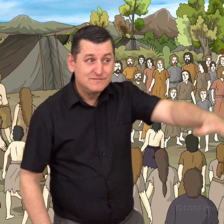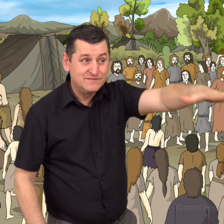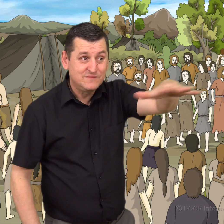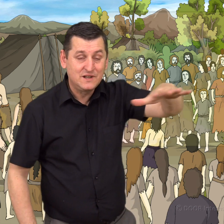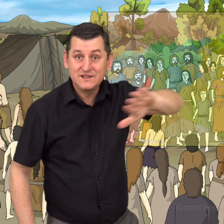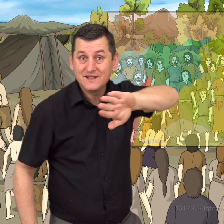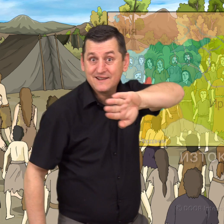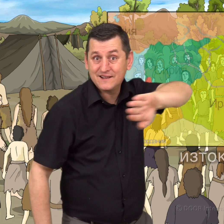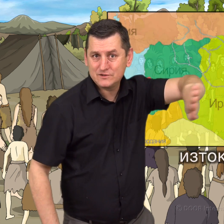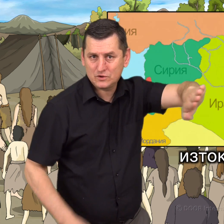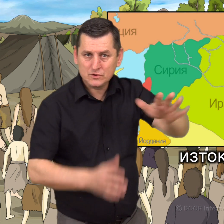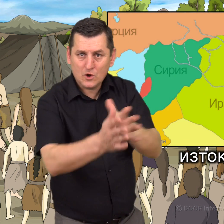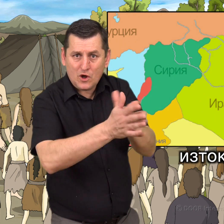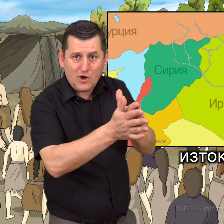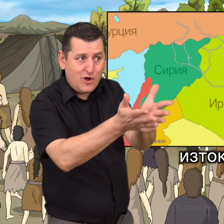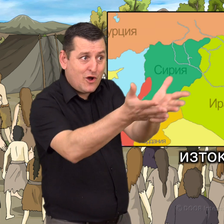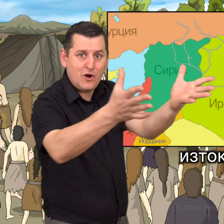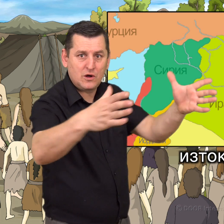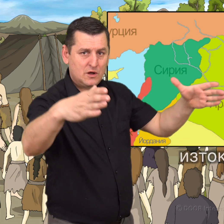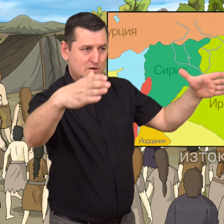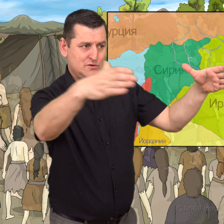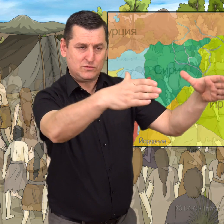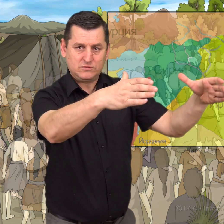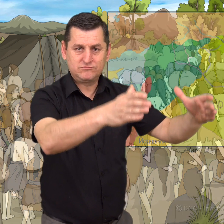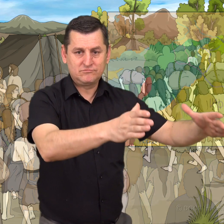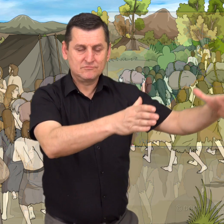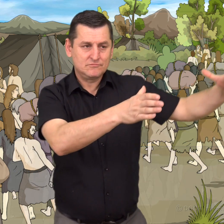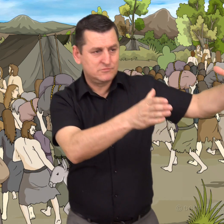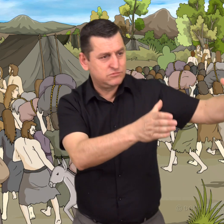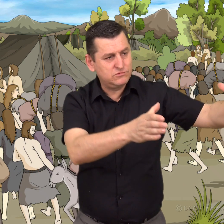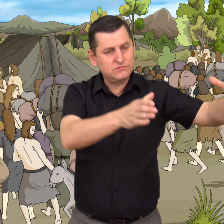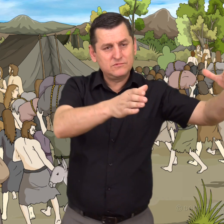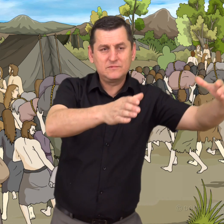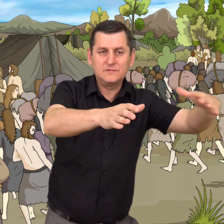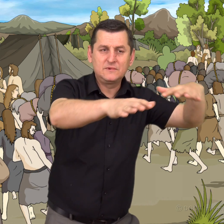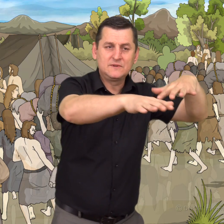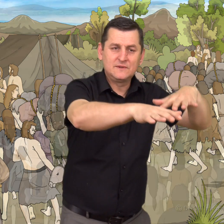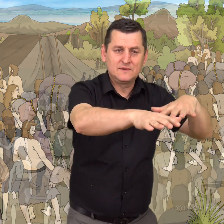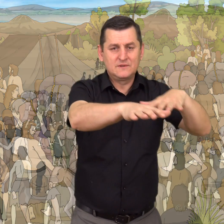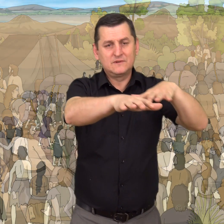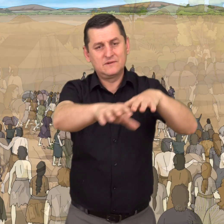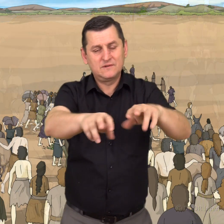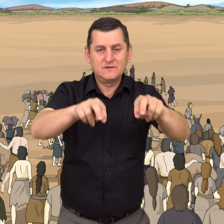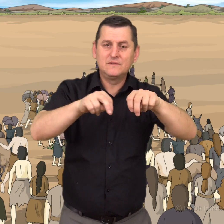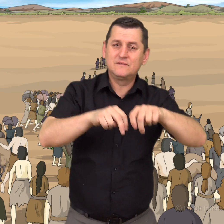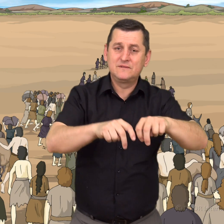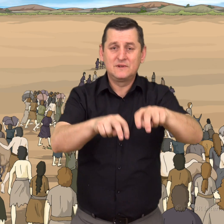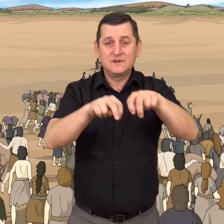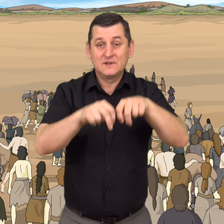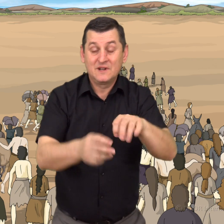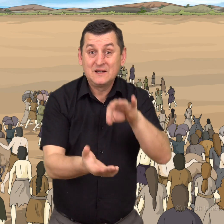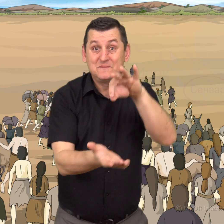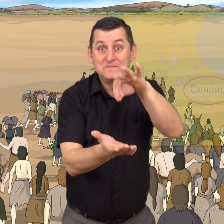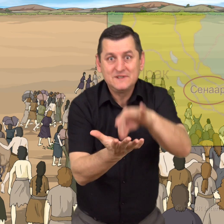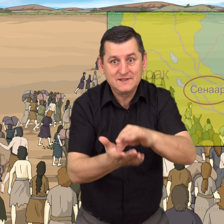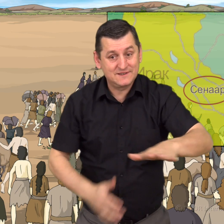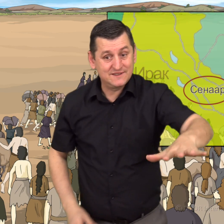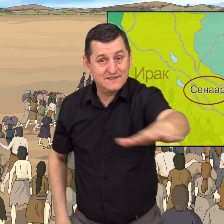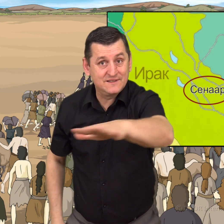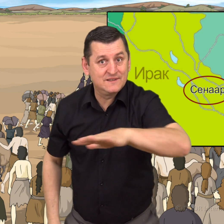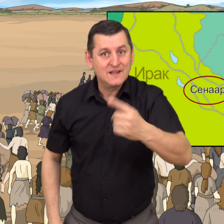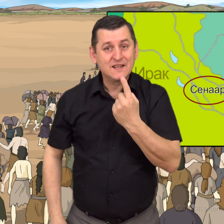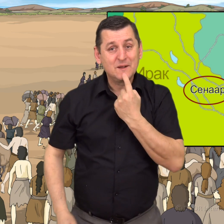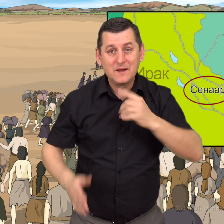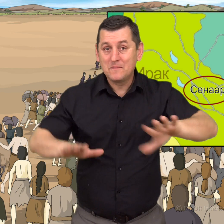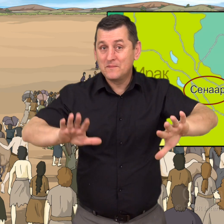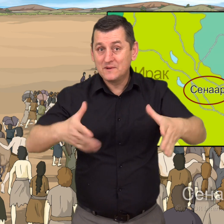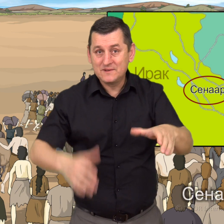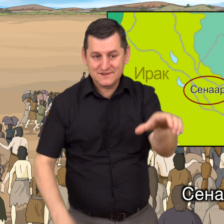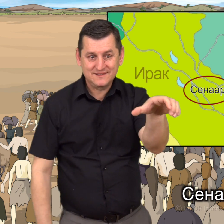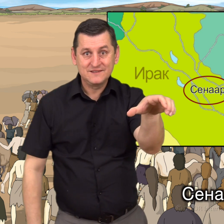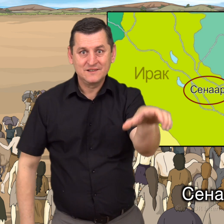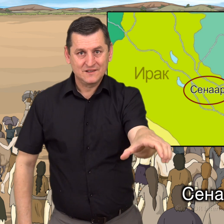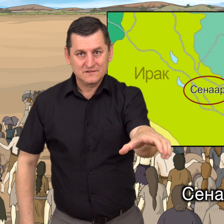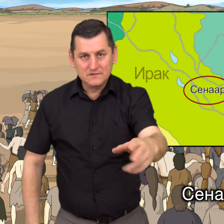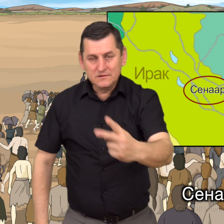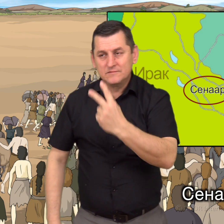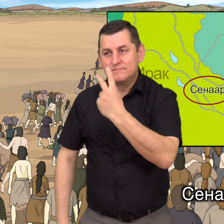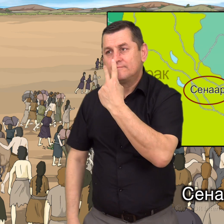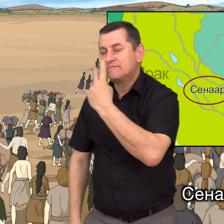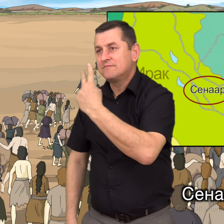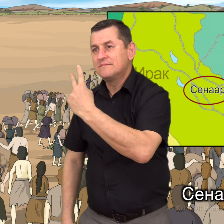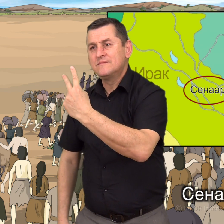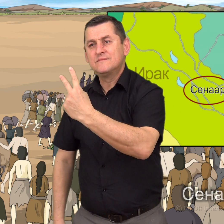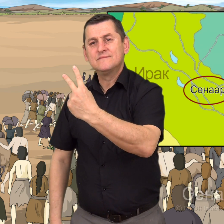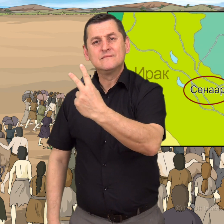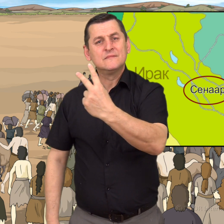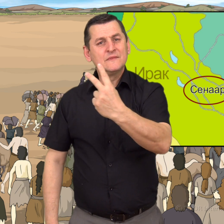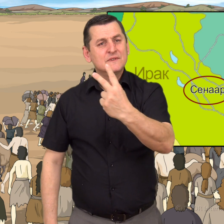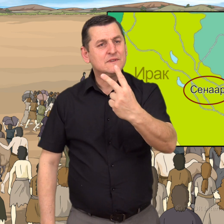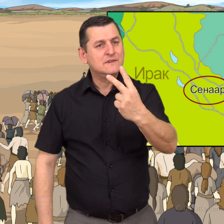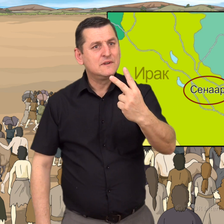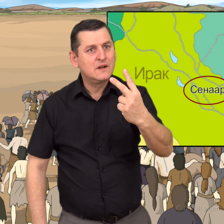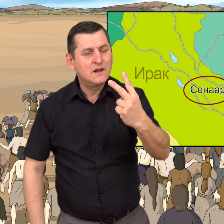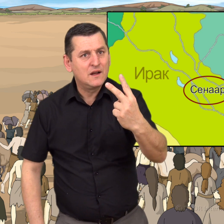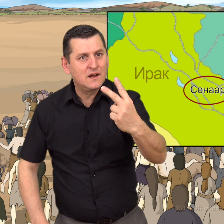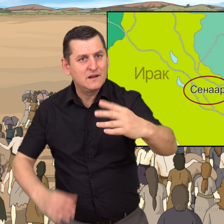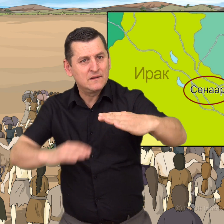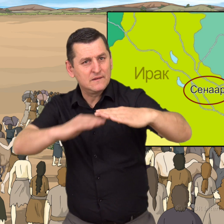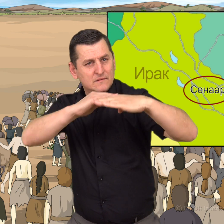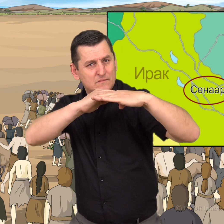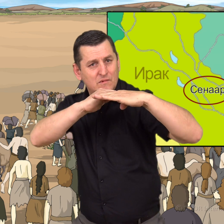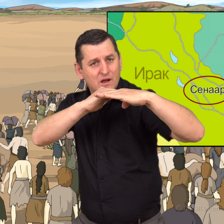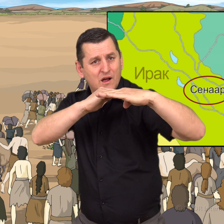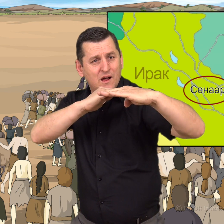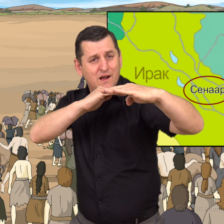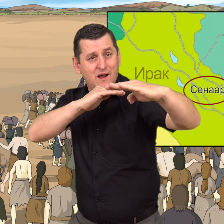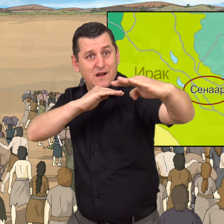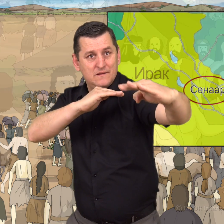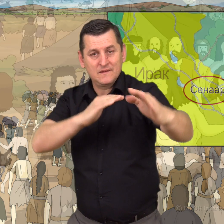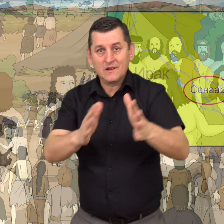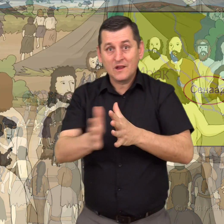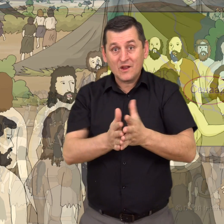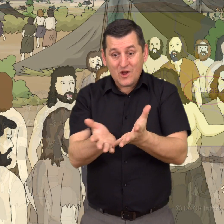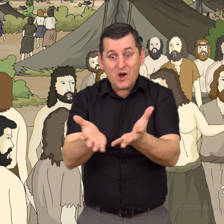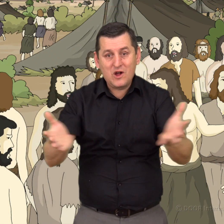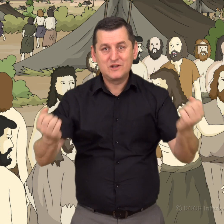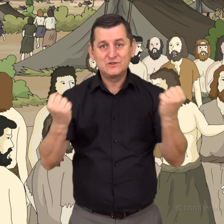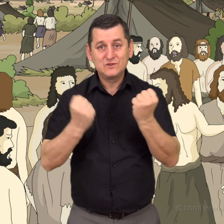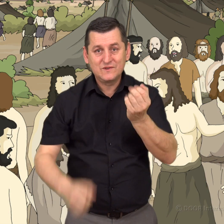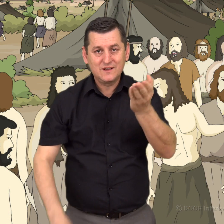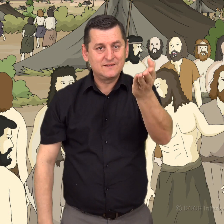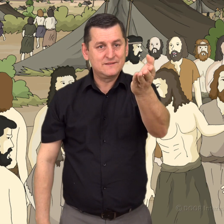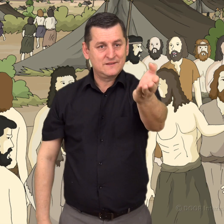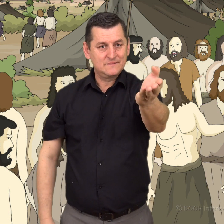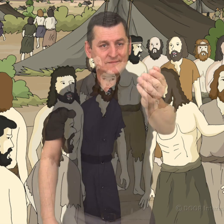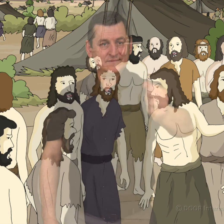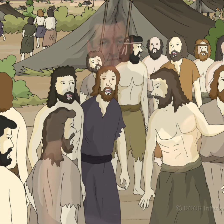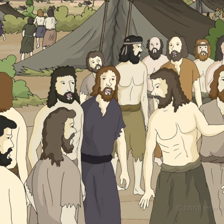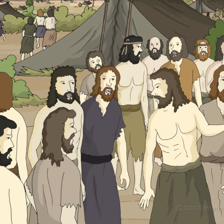And as people journeyed eastward, they found a plain in the land of Shinar and settled there.